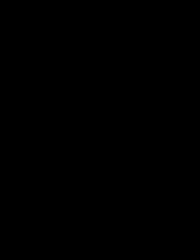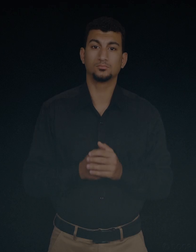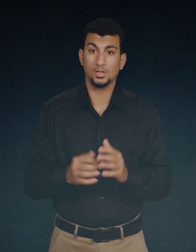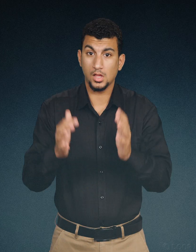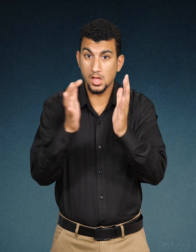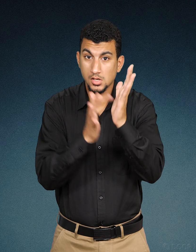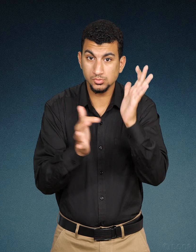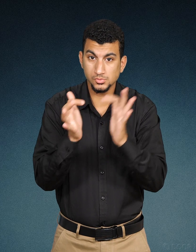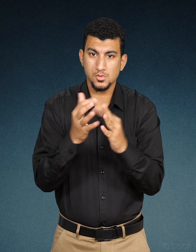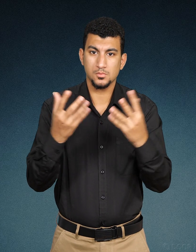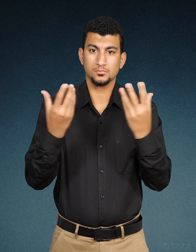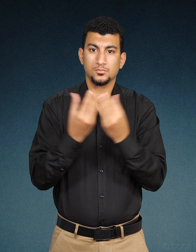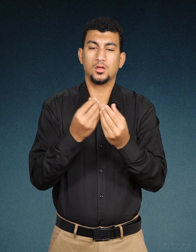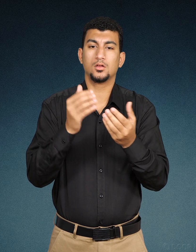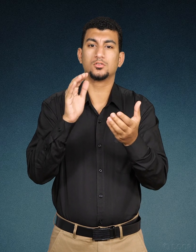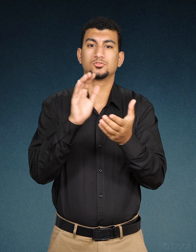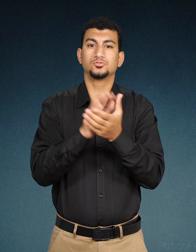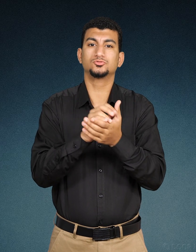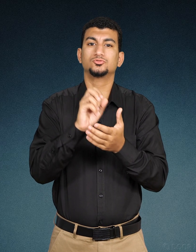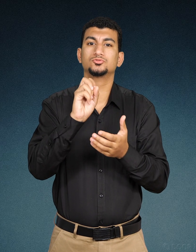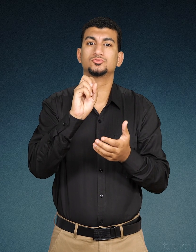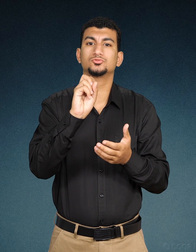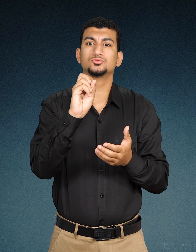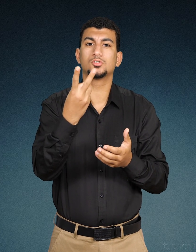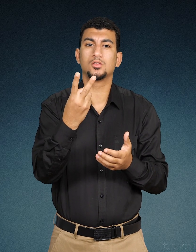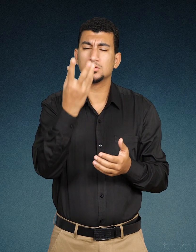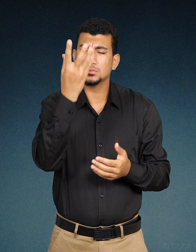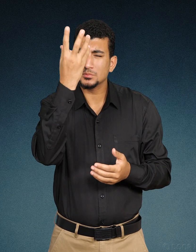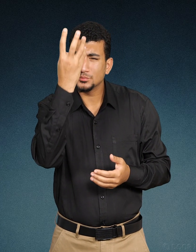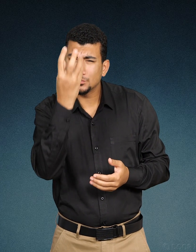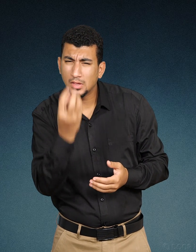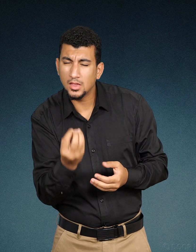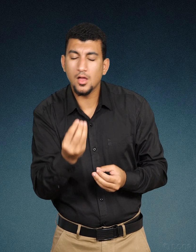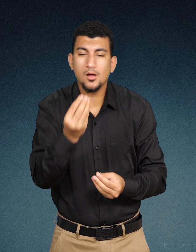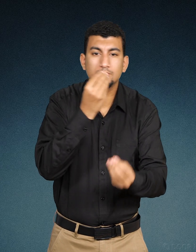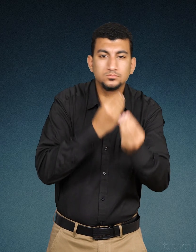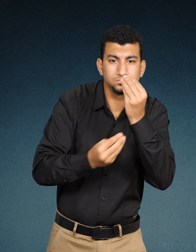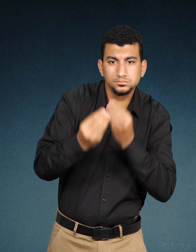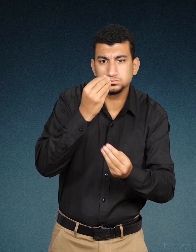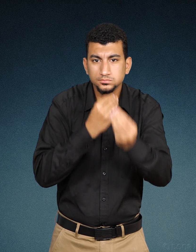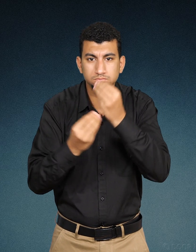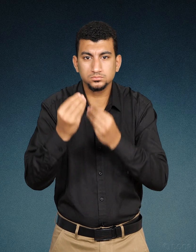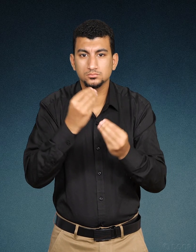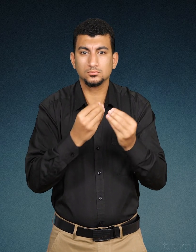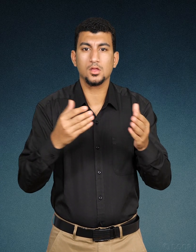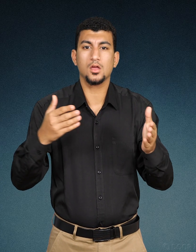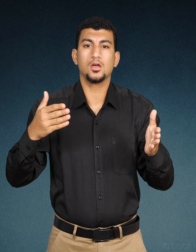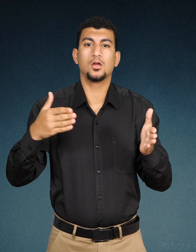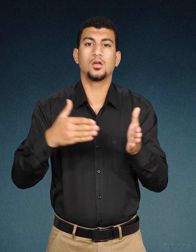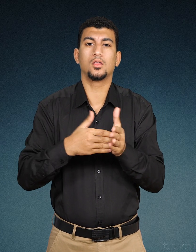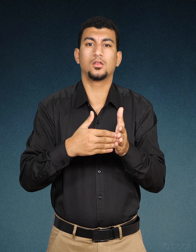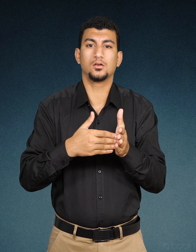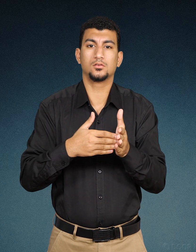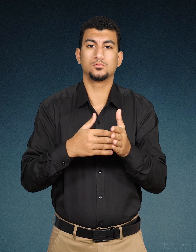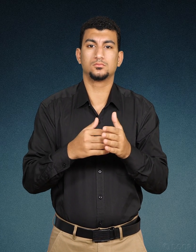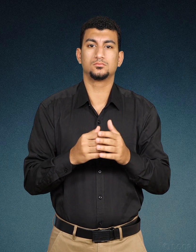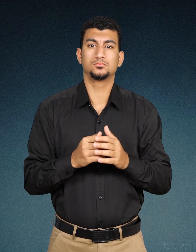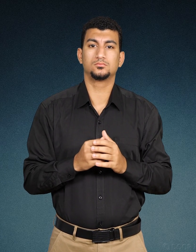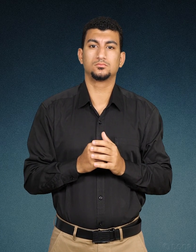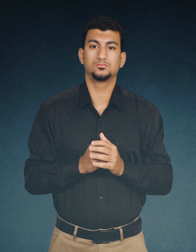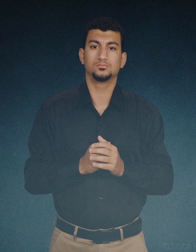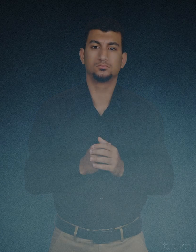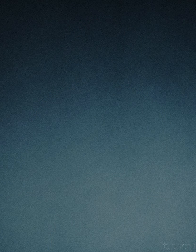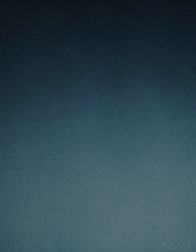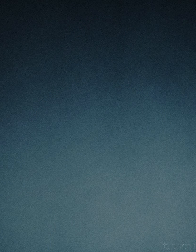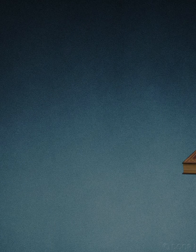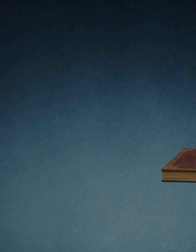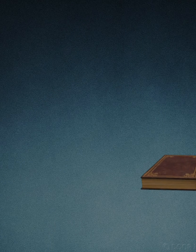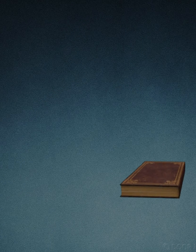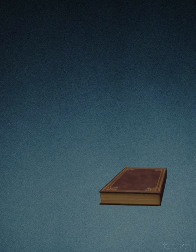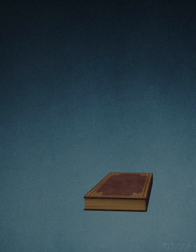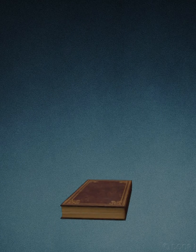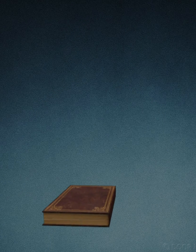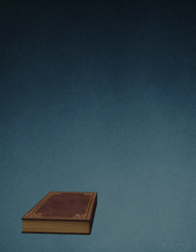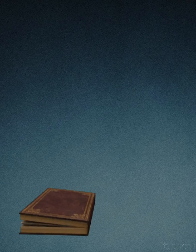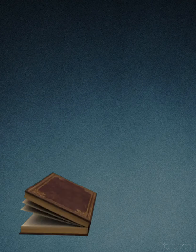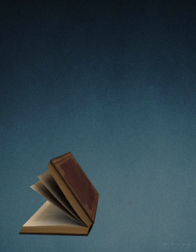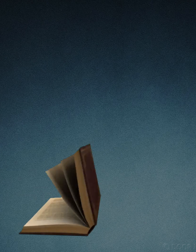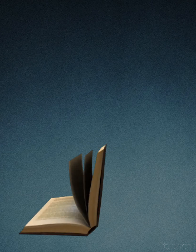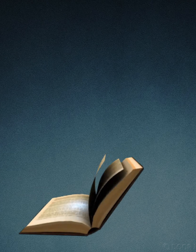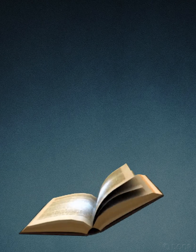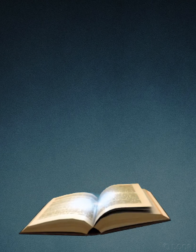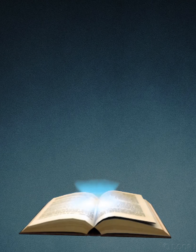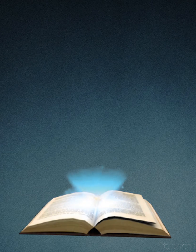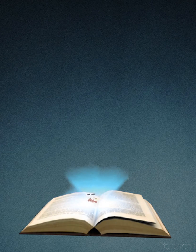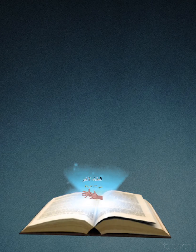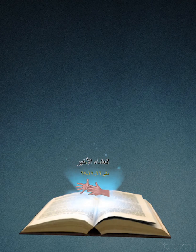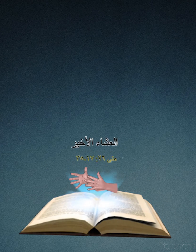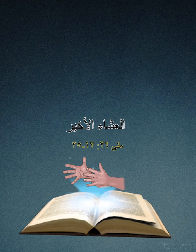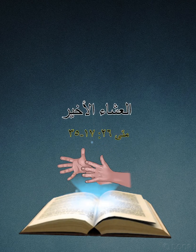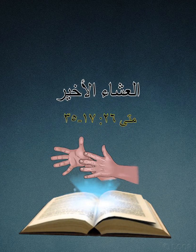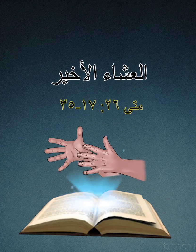The Lord's supper